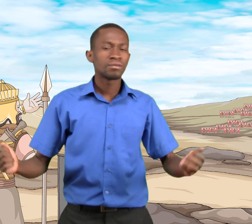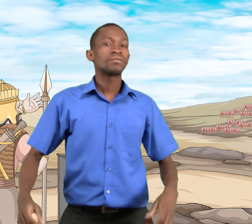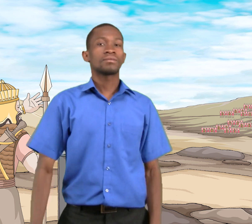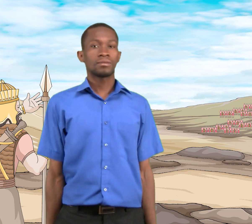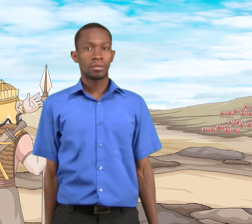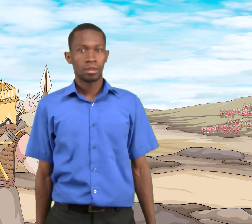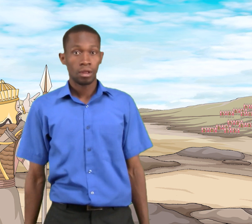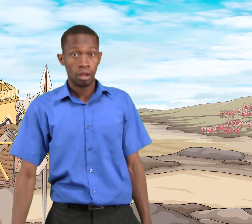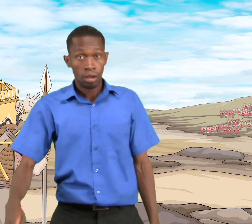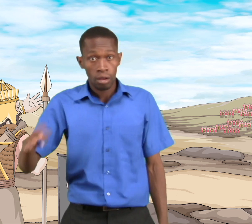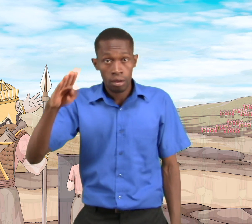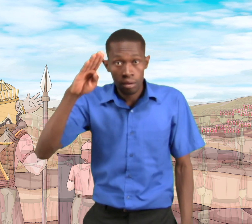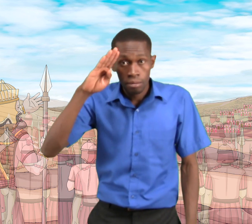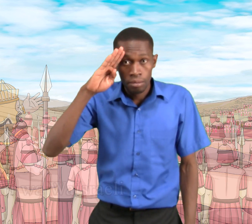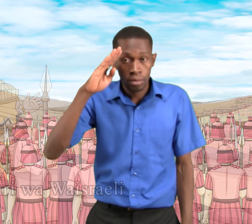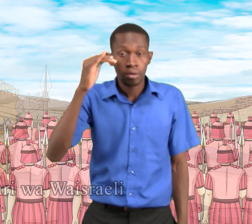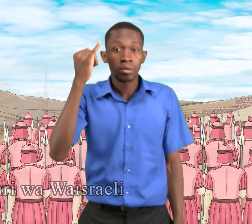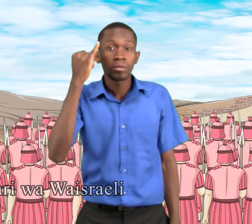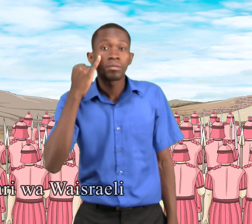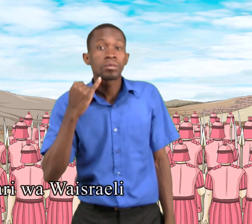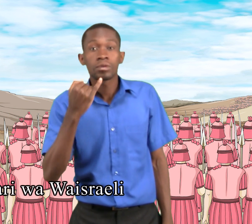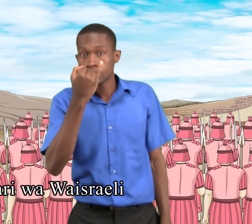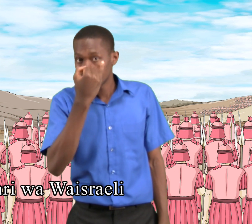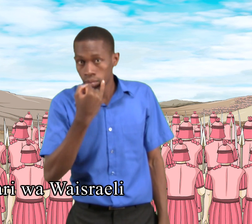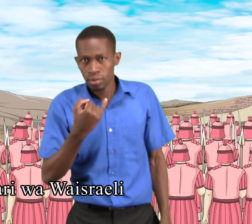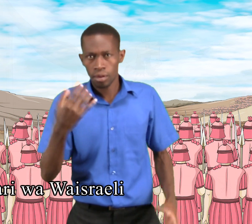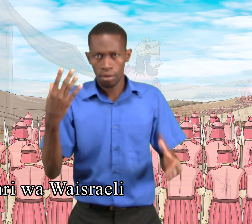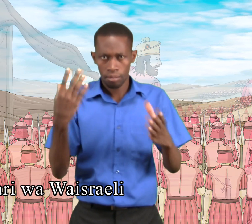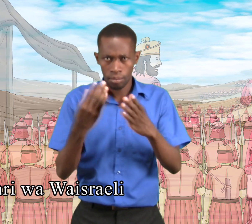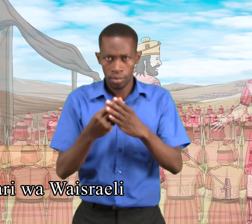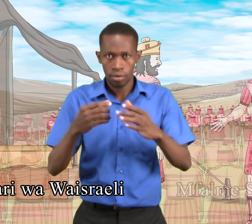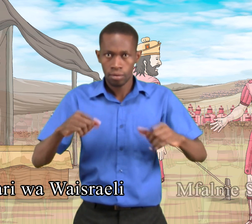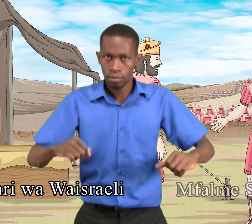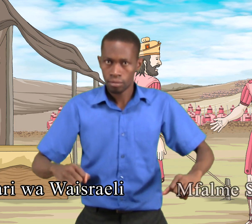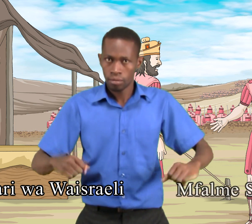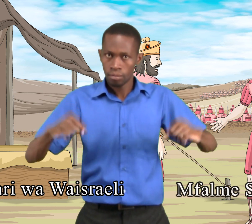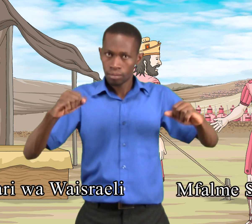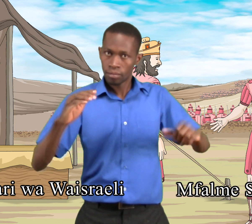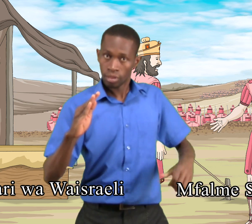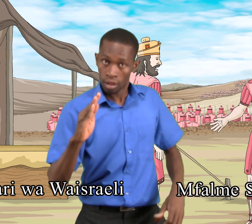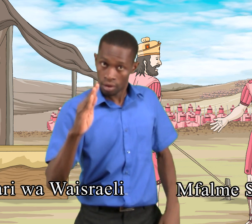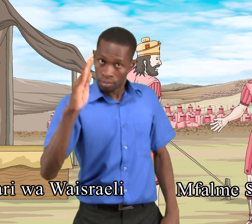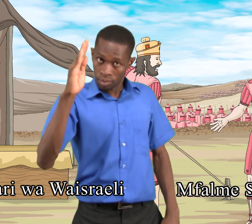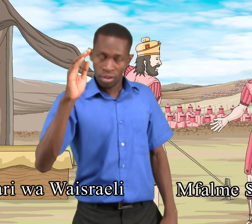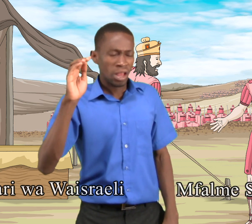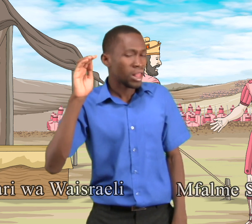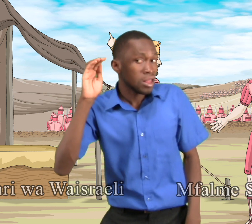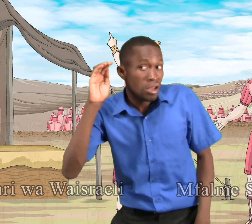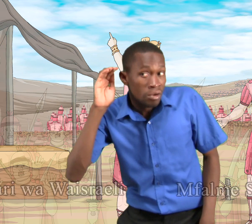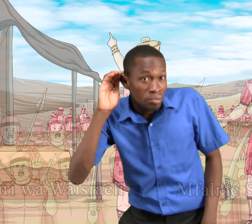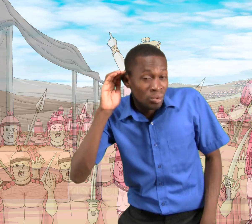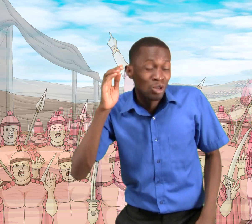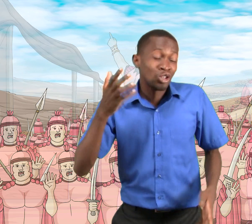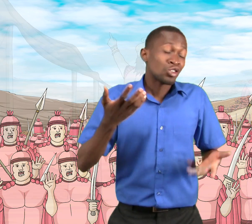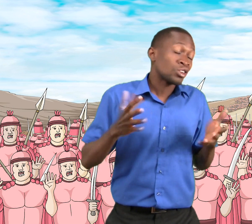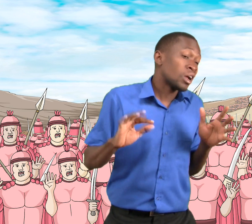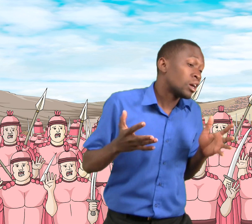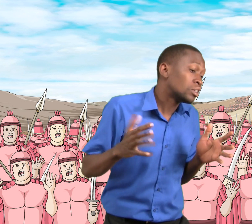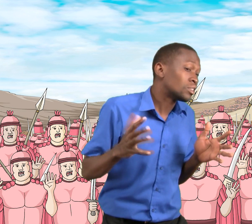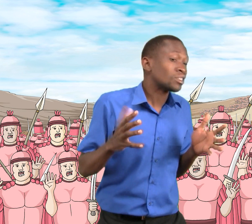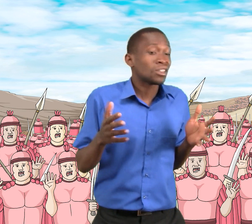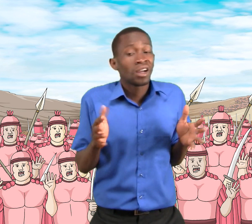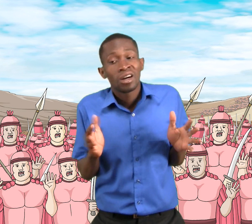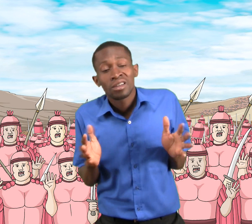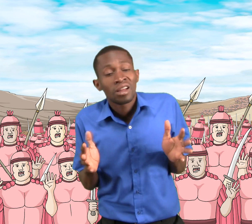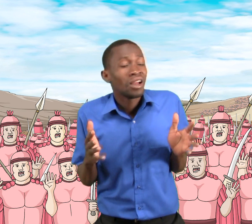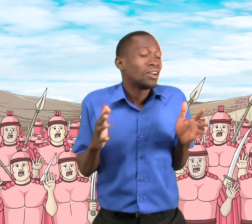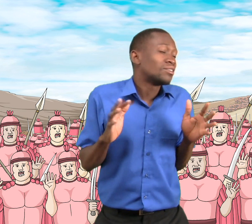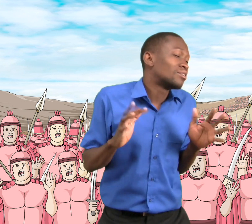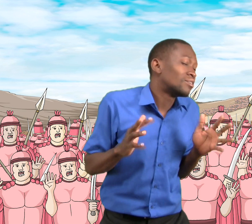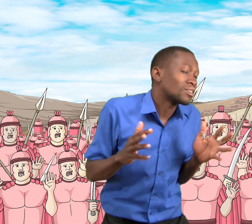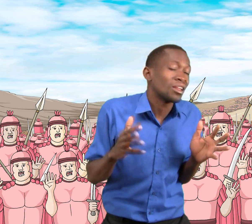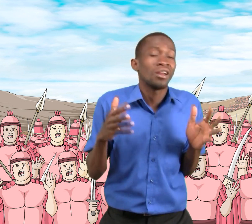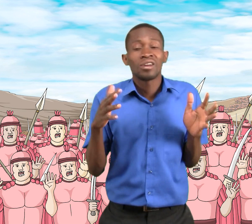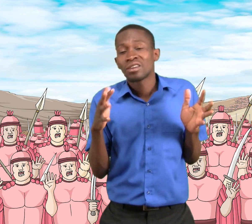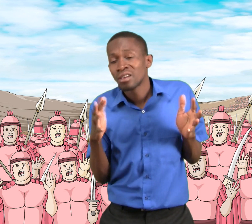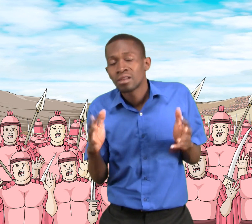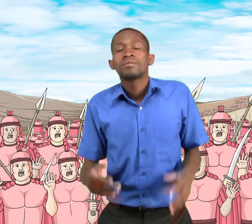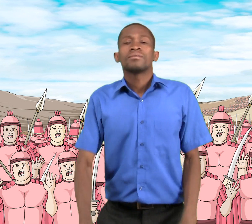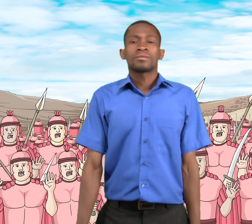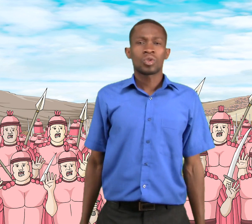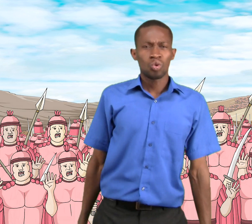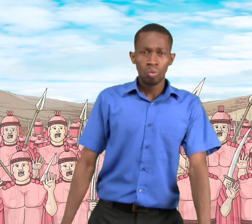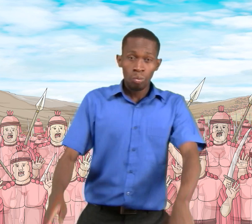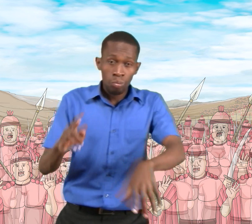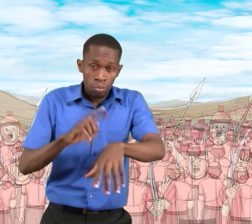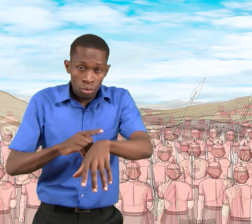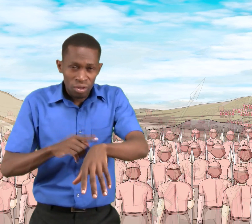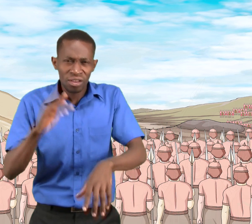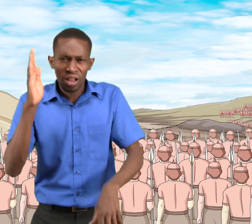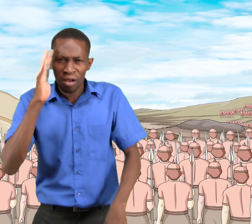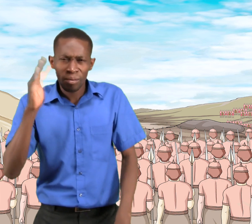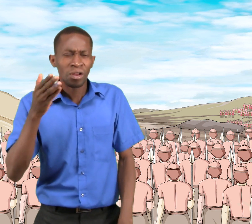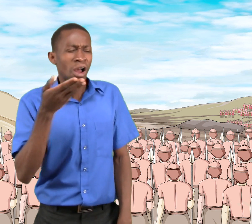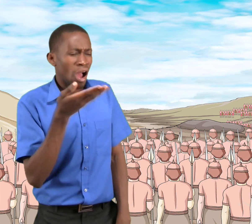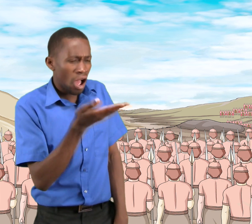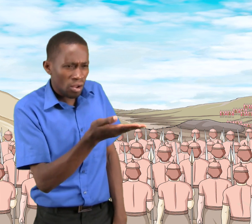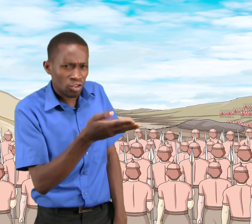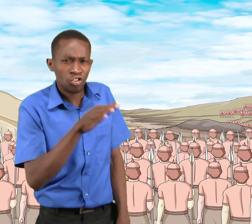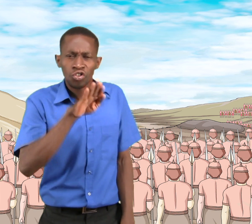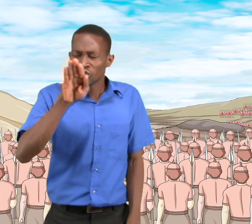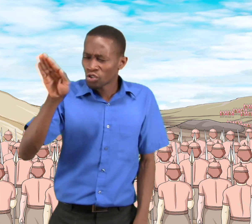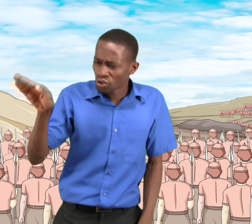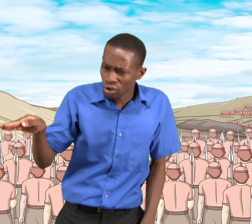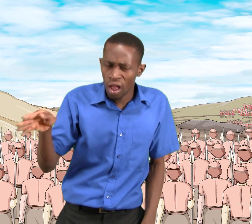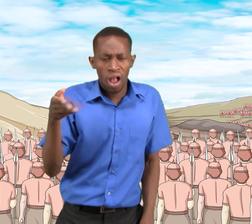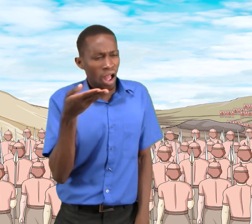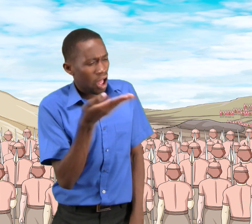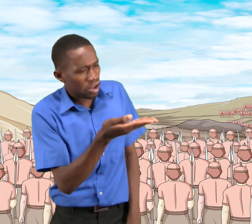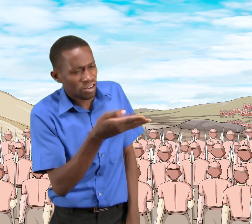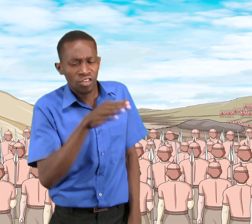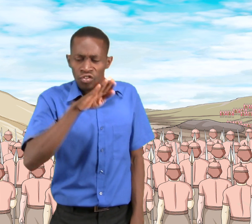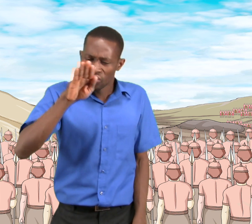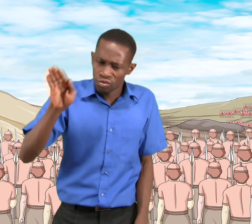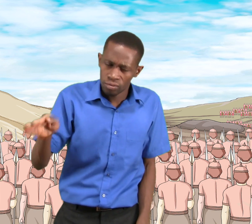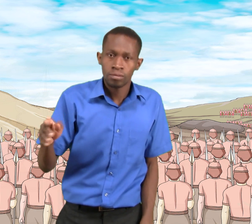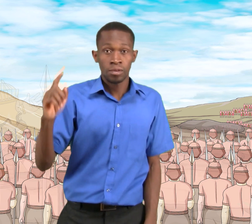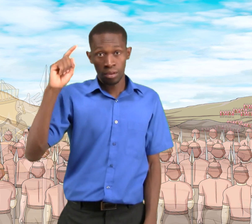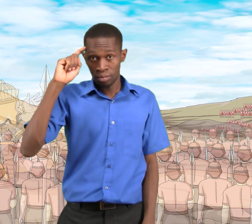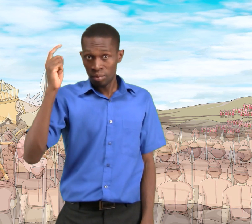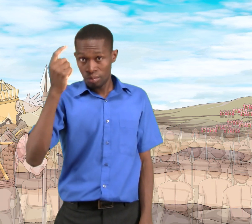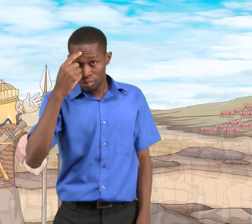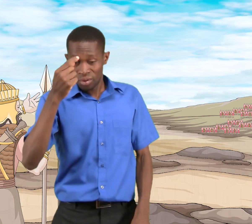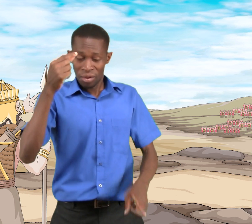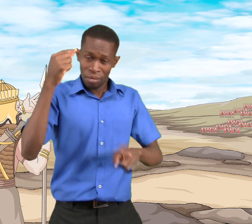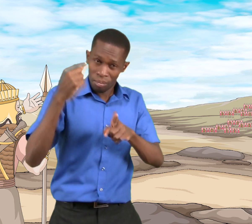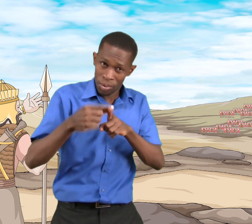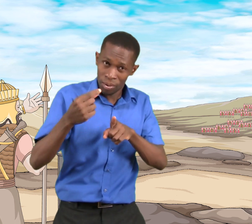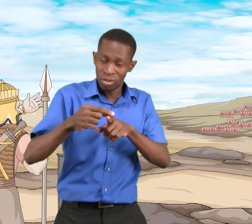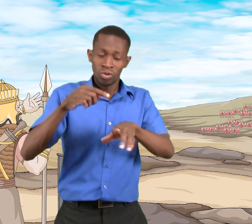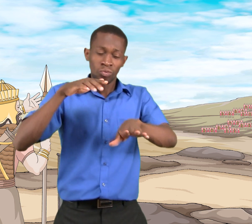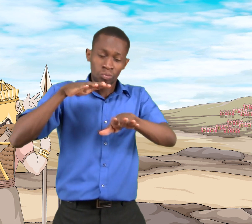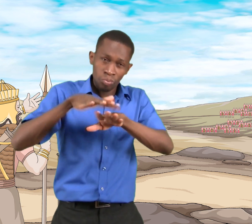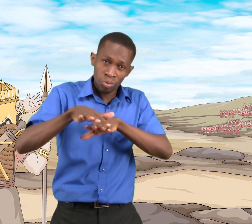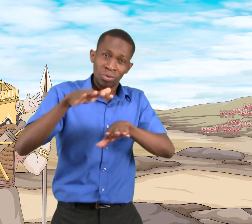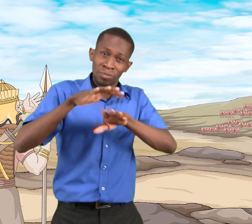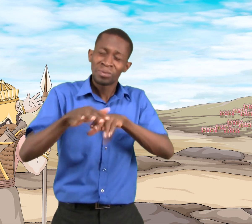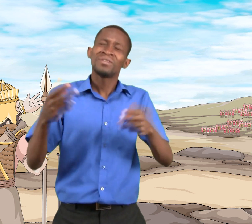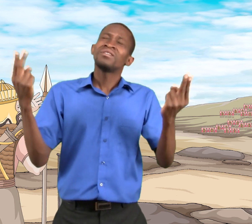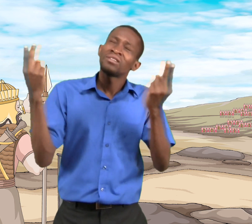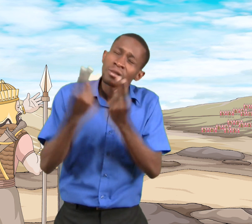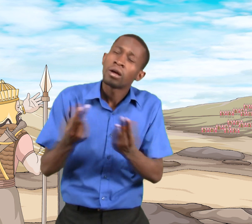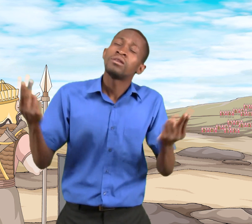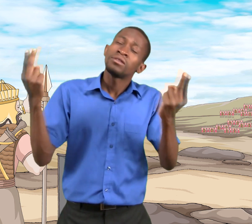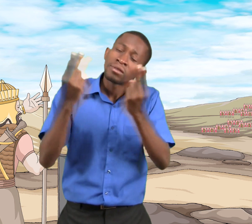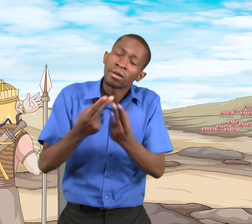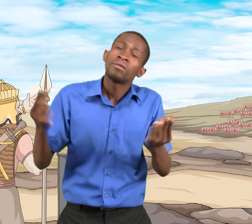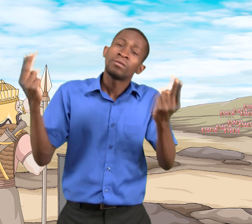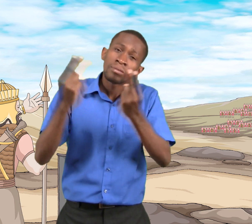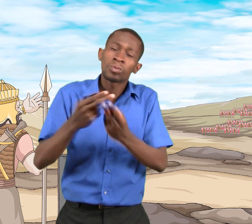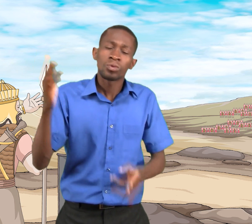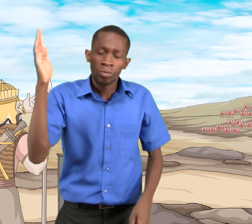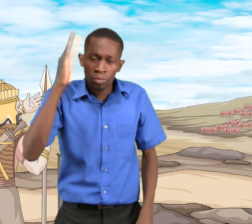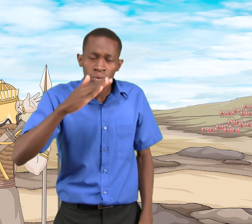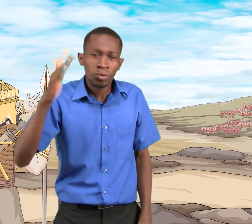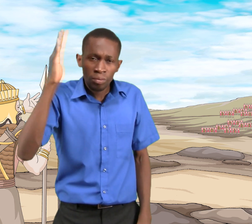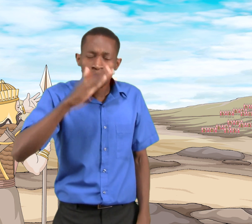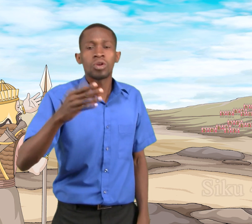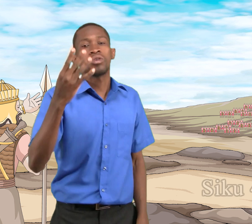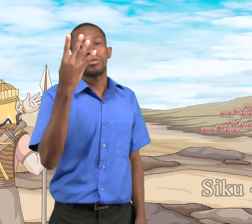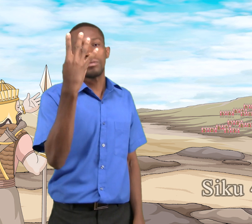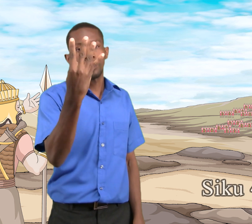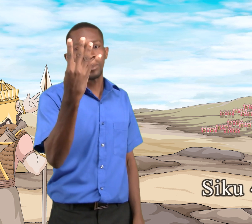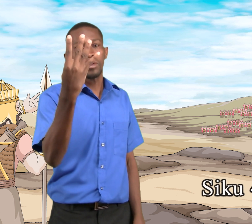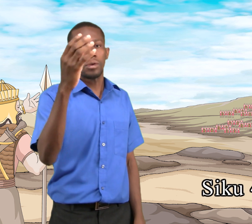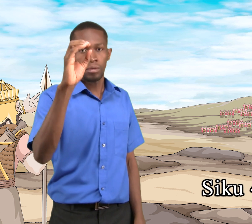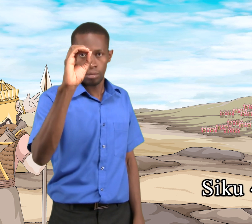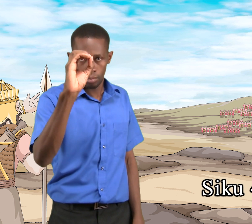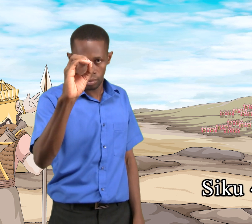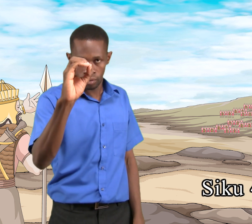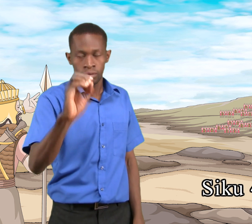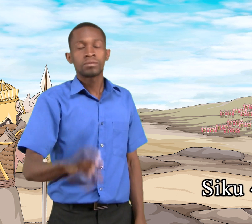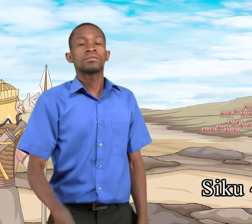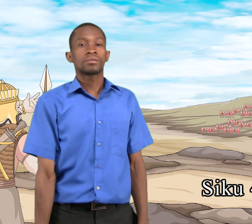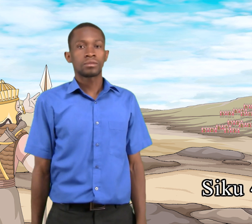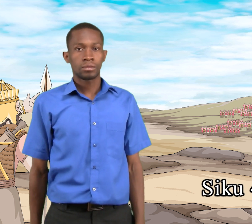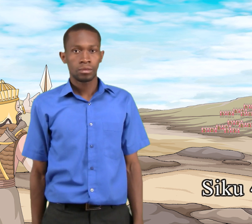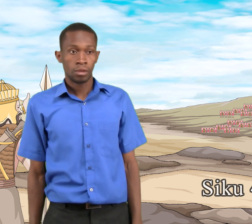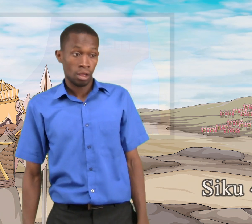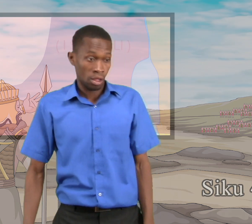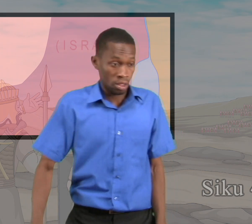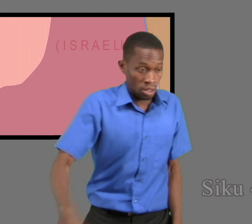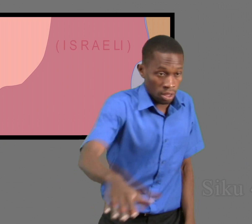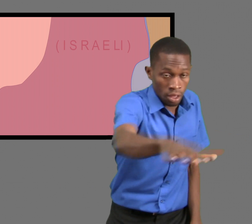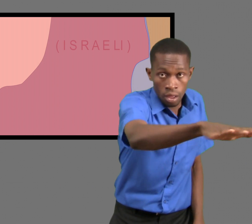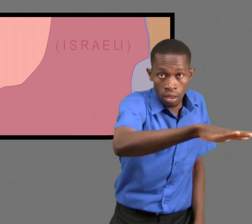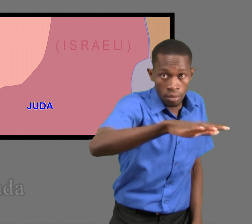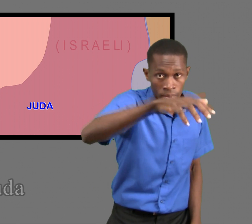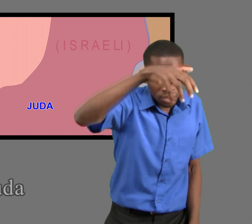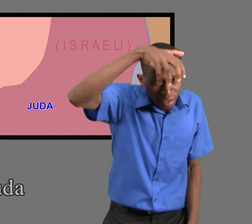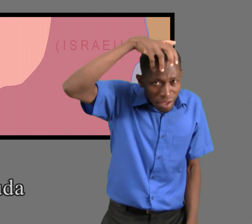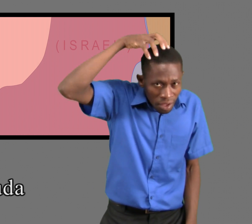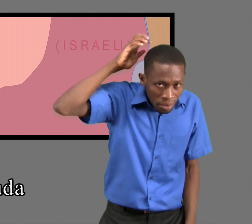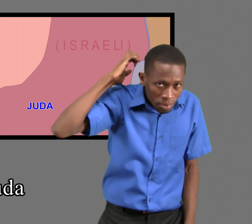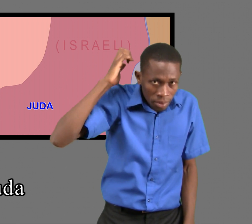On hearing the words of the Philistine, Saul and all the Israelites were dismayed and greatly afraid.